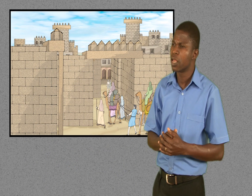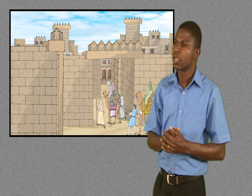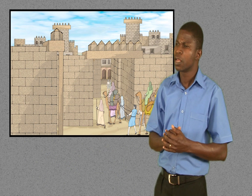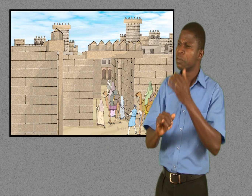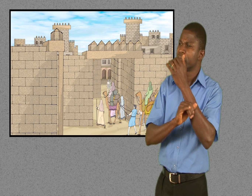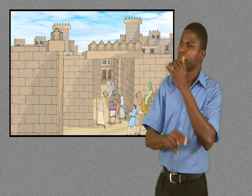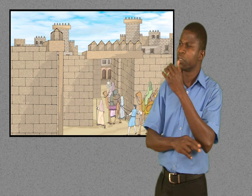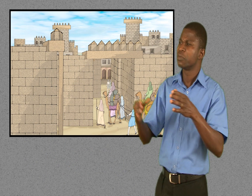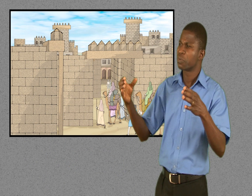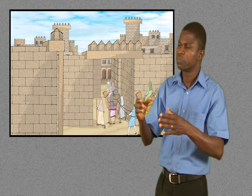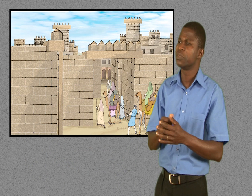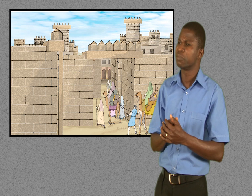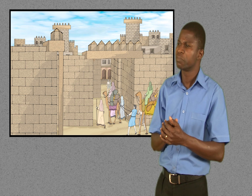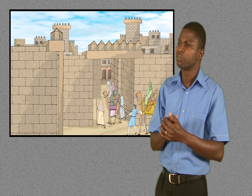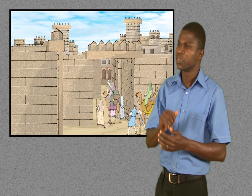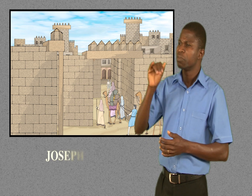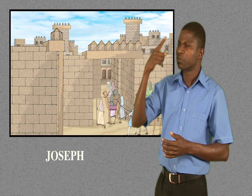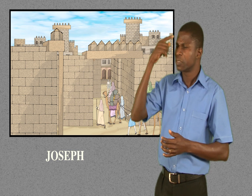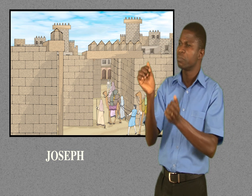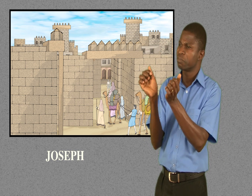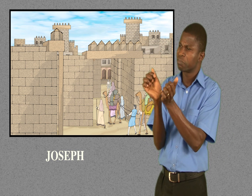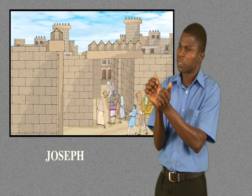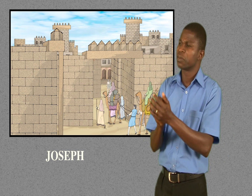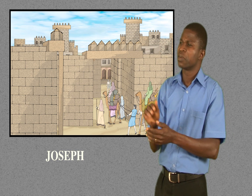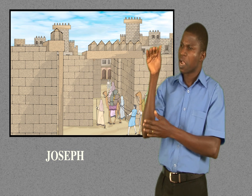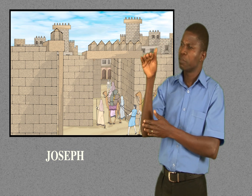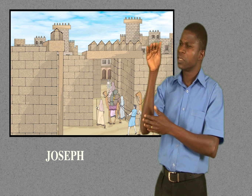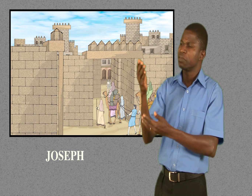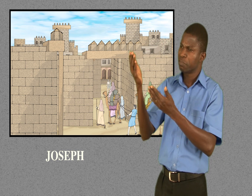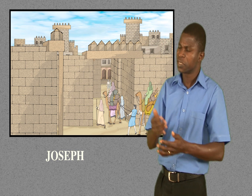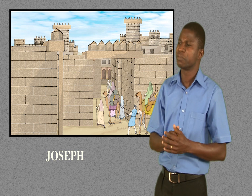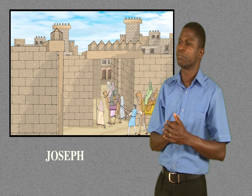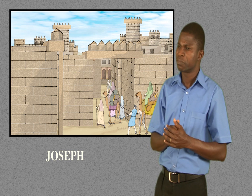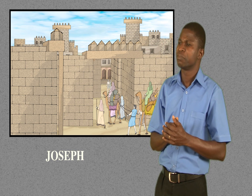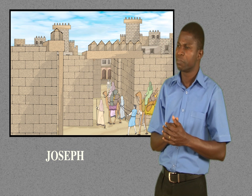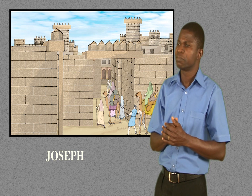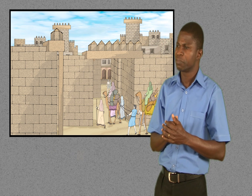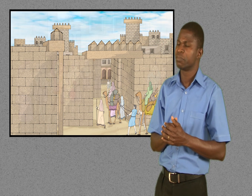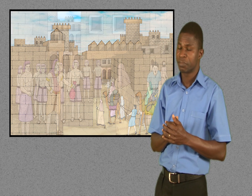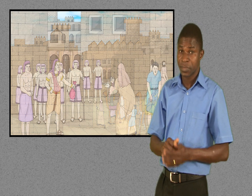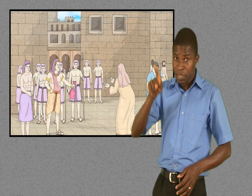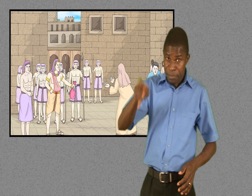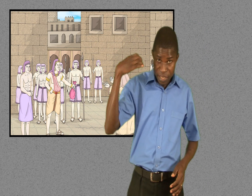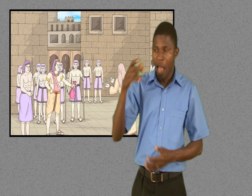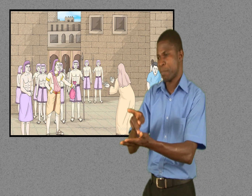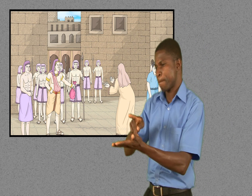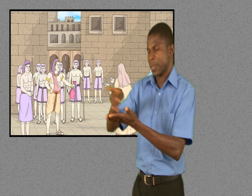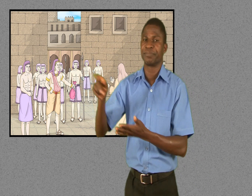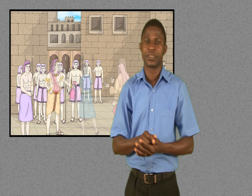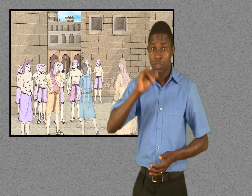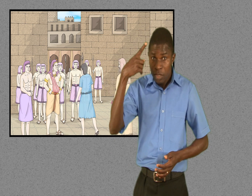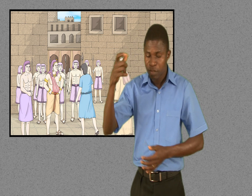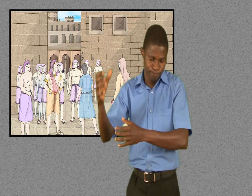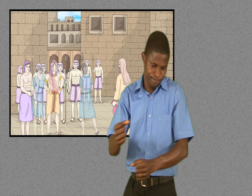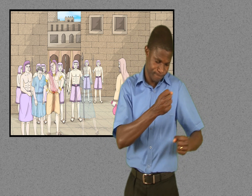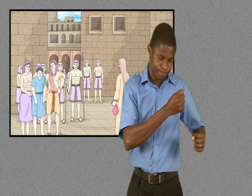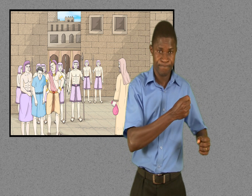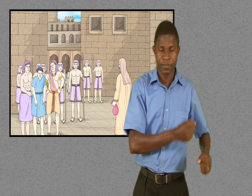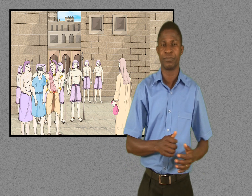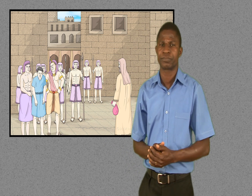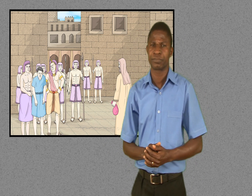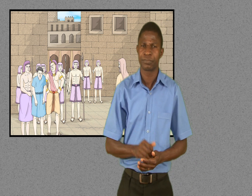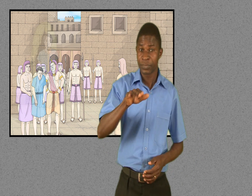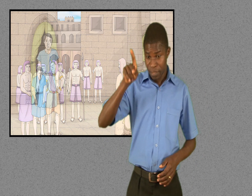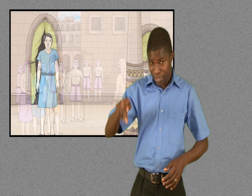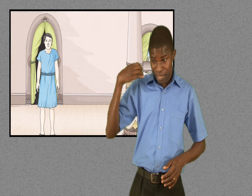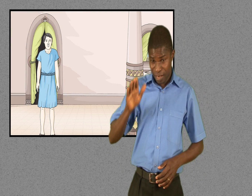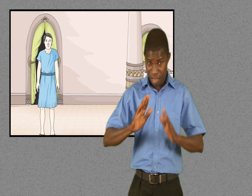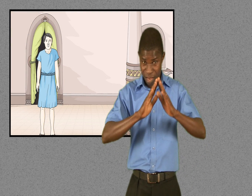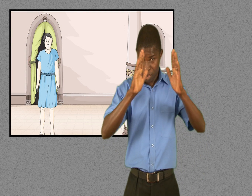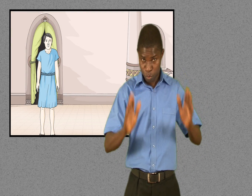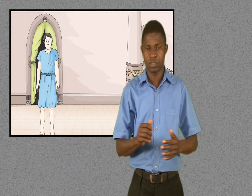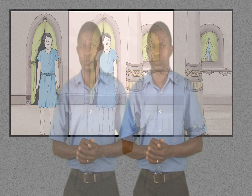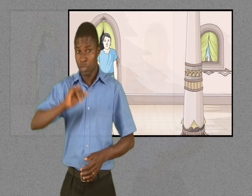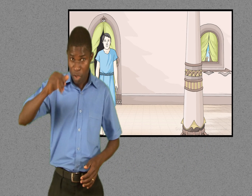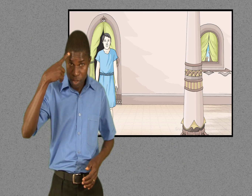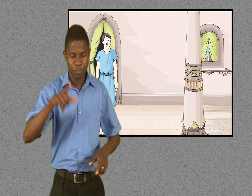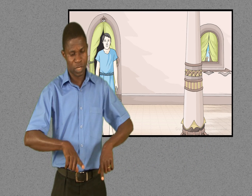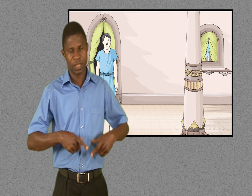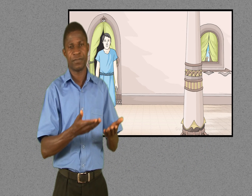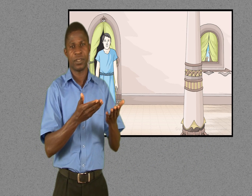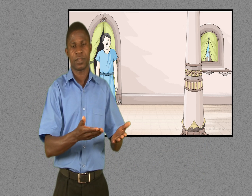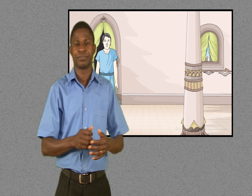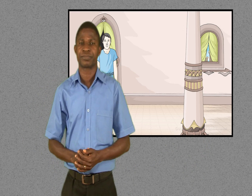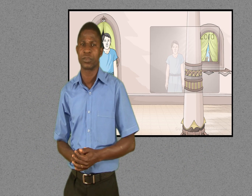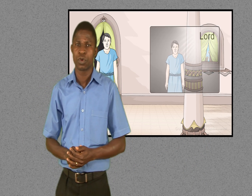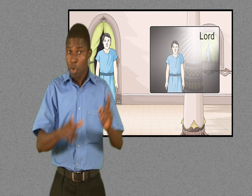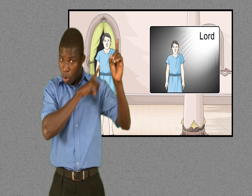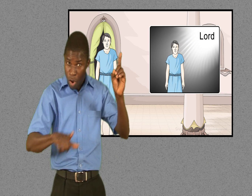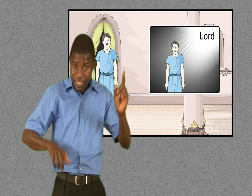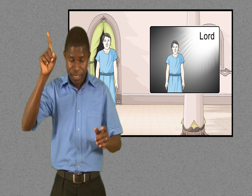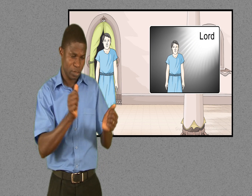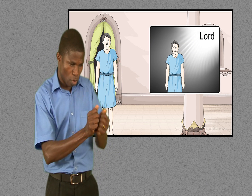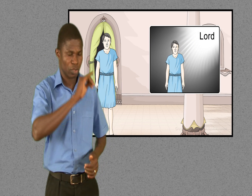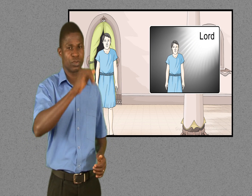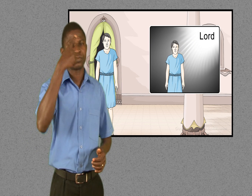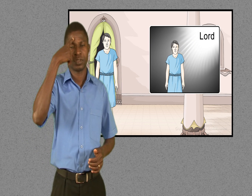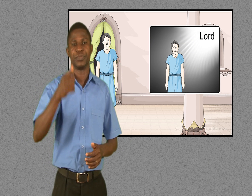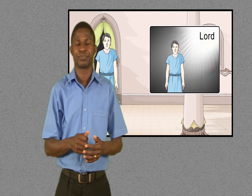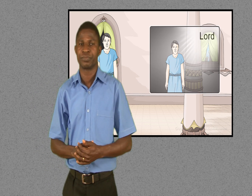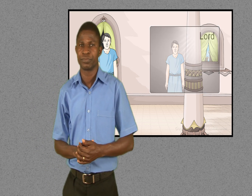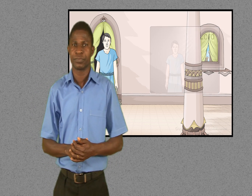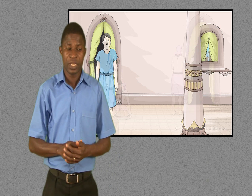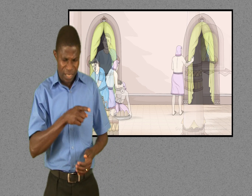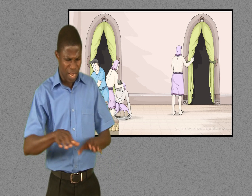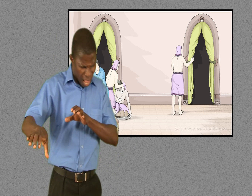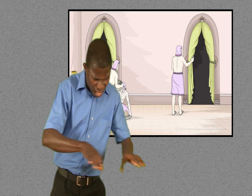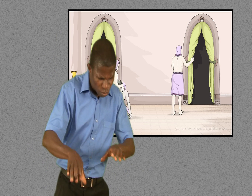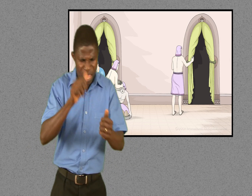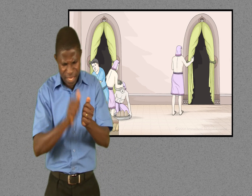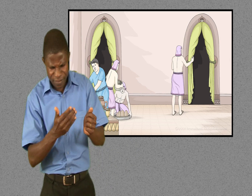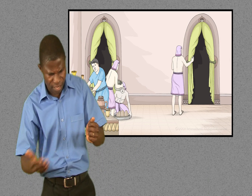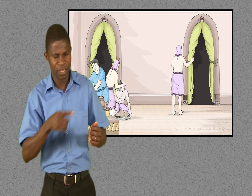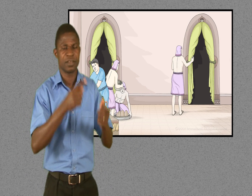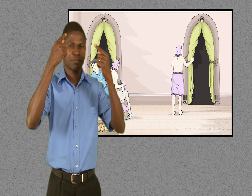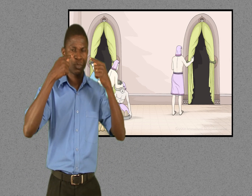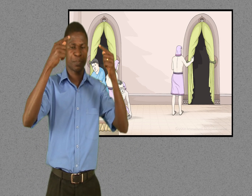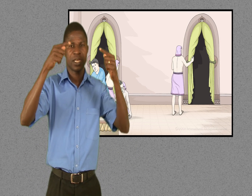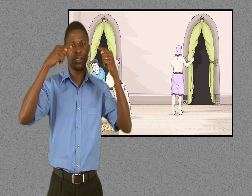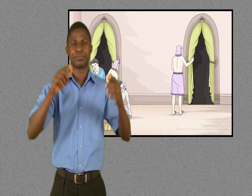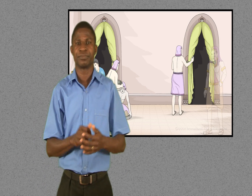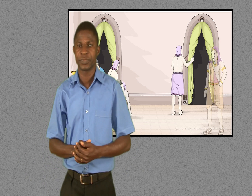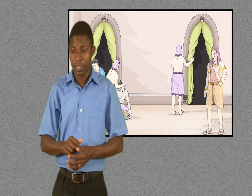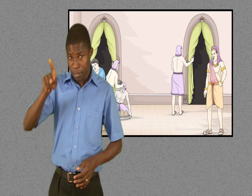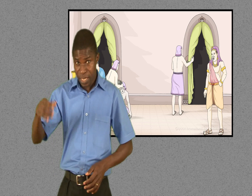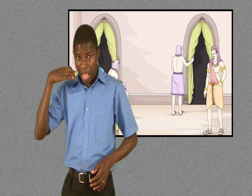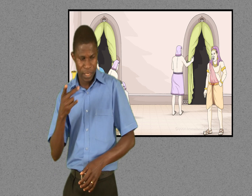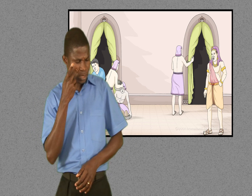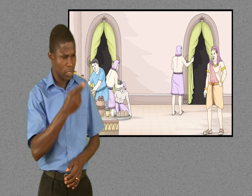And the LORD was with Joseph, and he became a successful man, serving in the household of his Egyptian master.